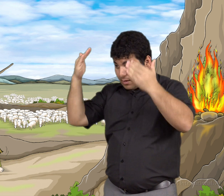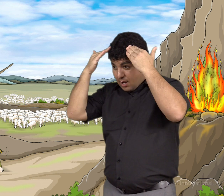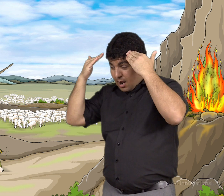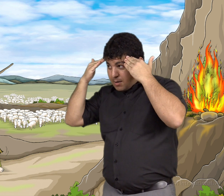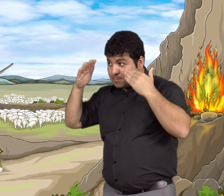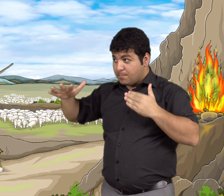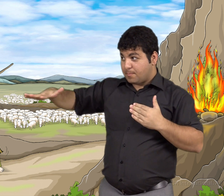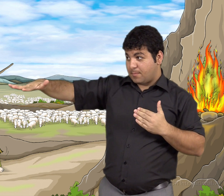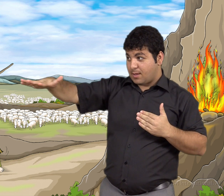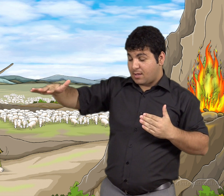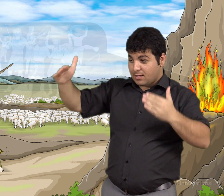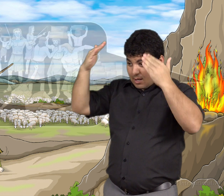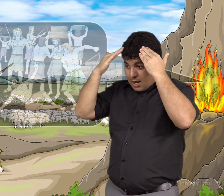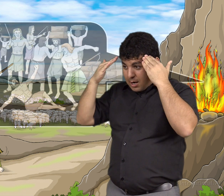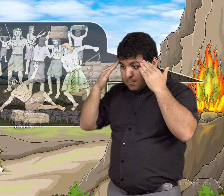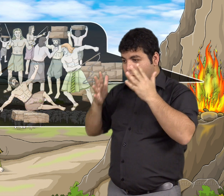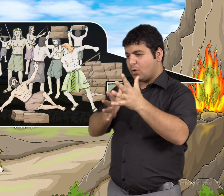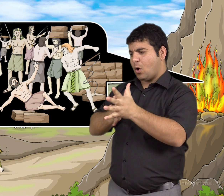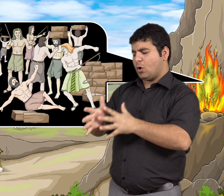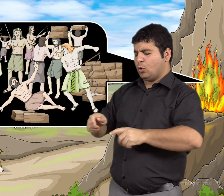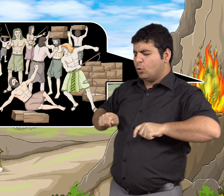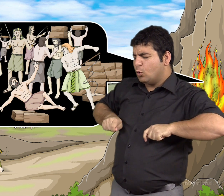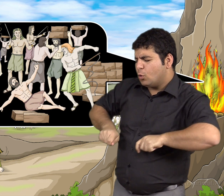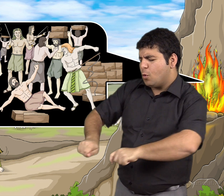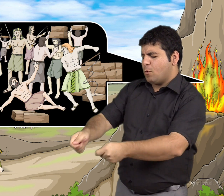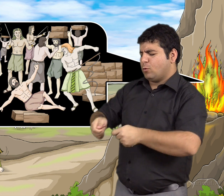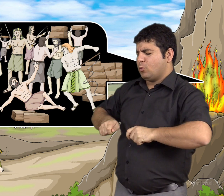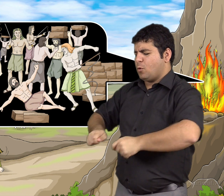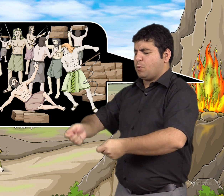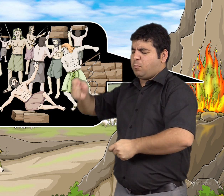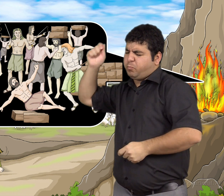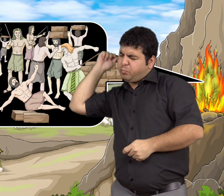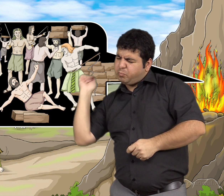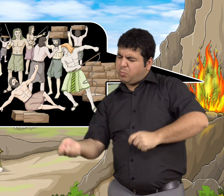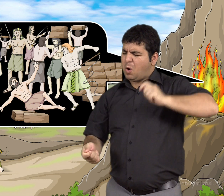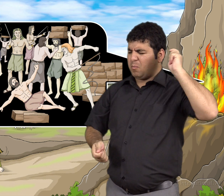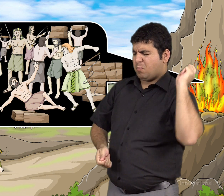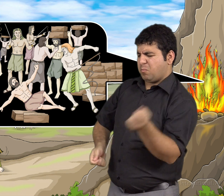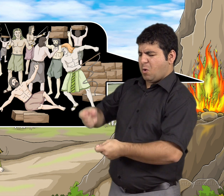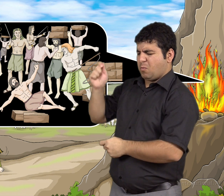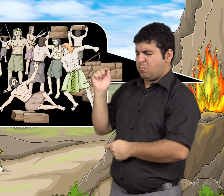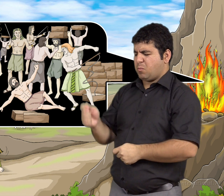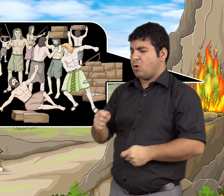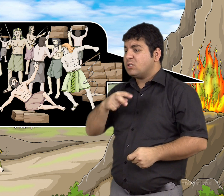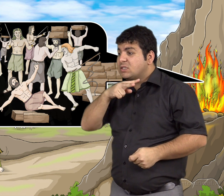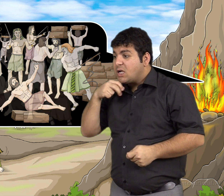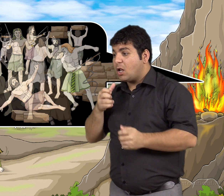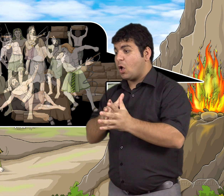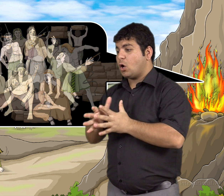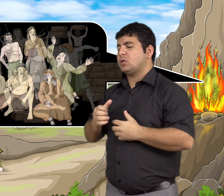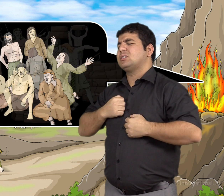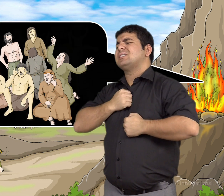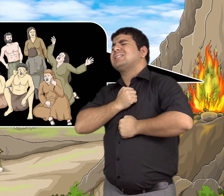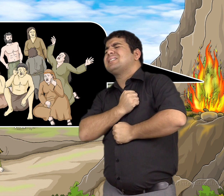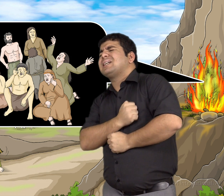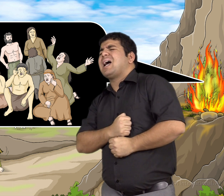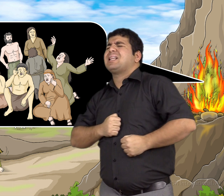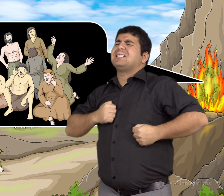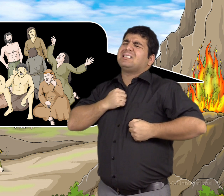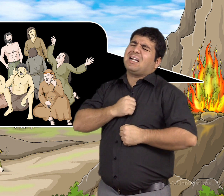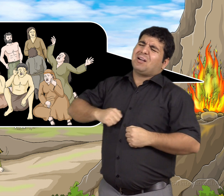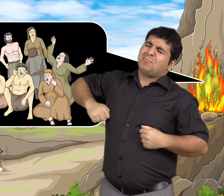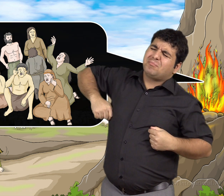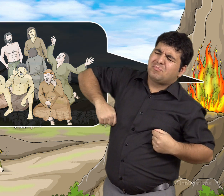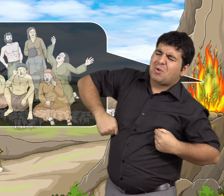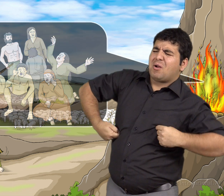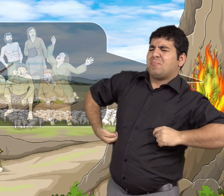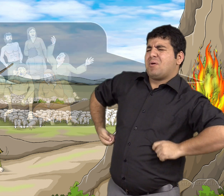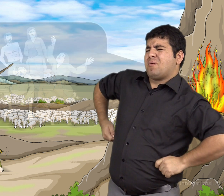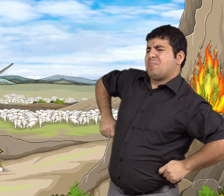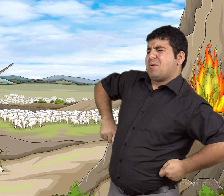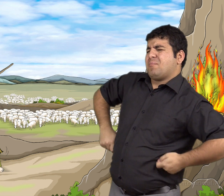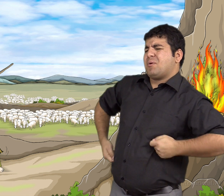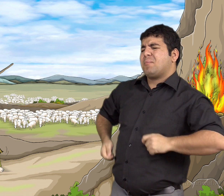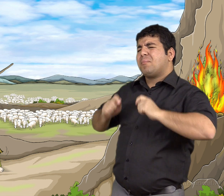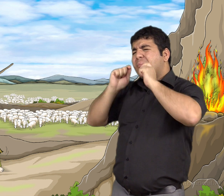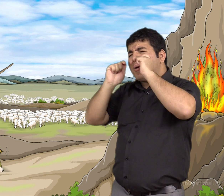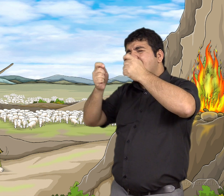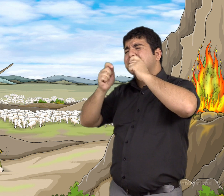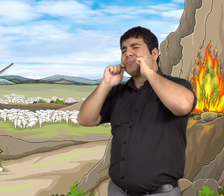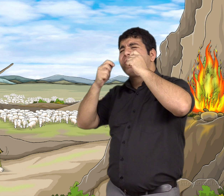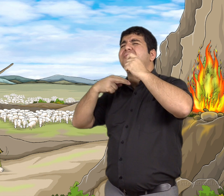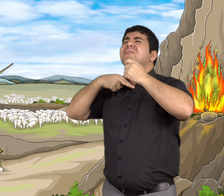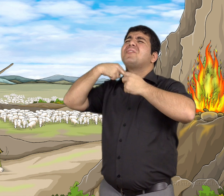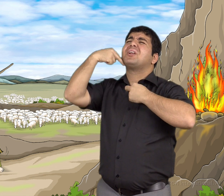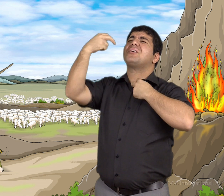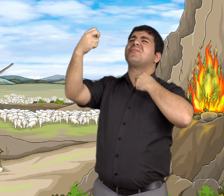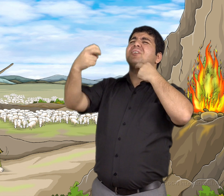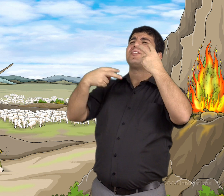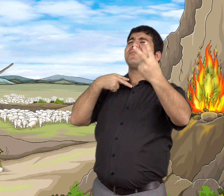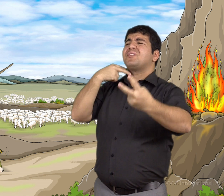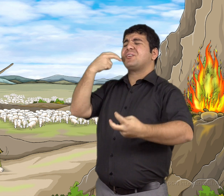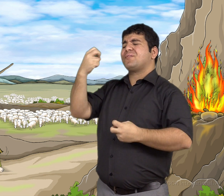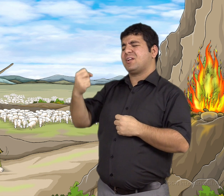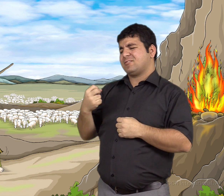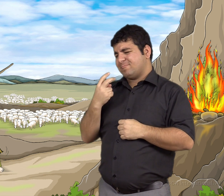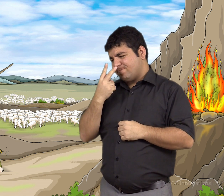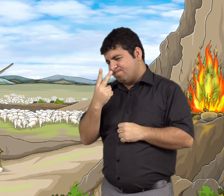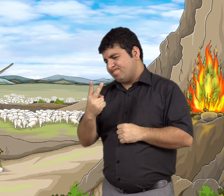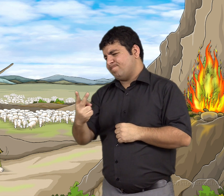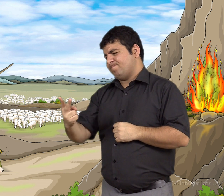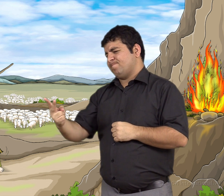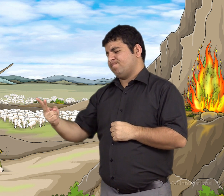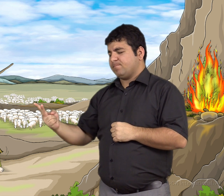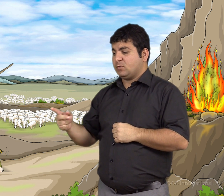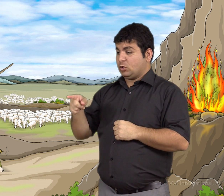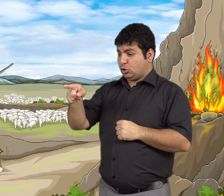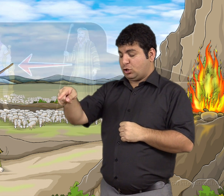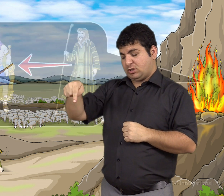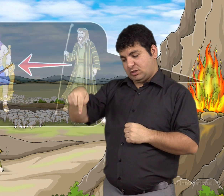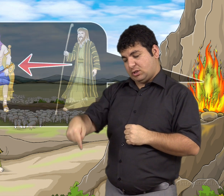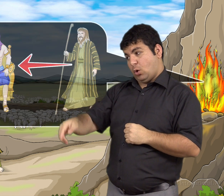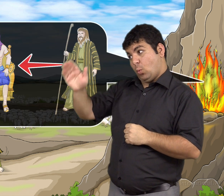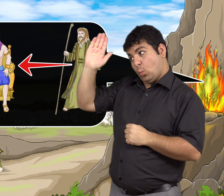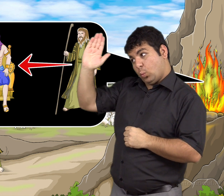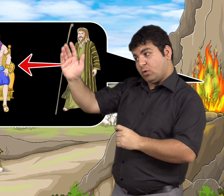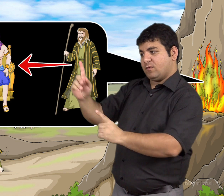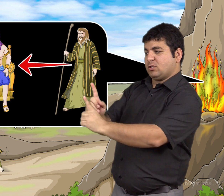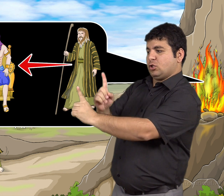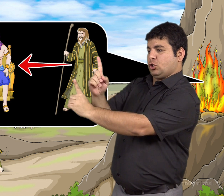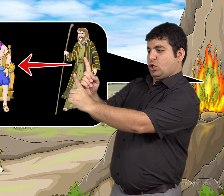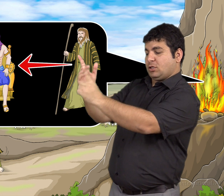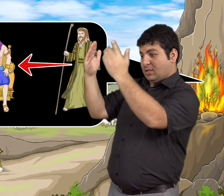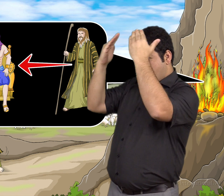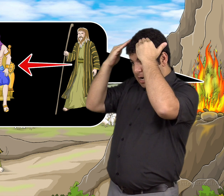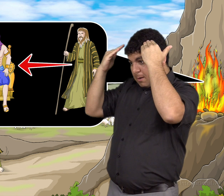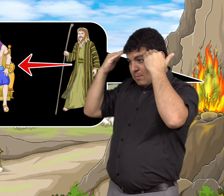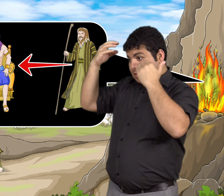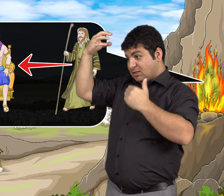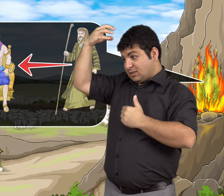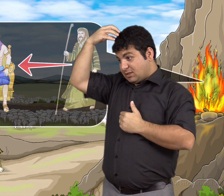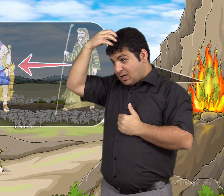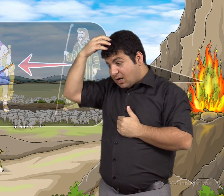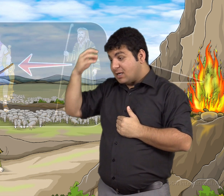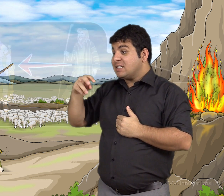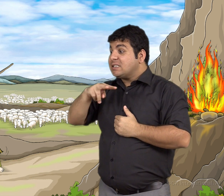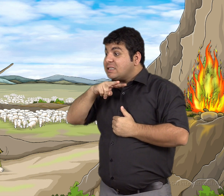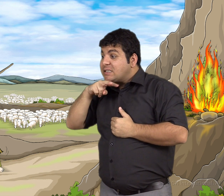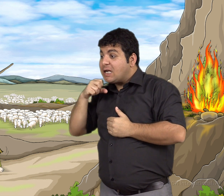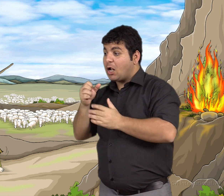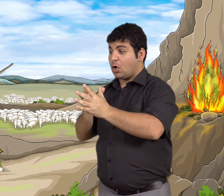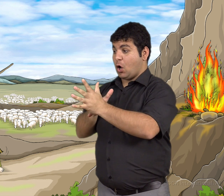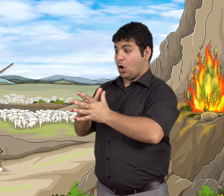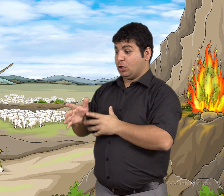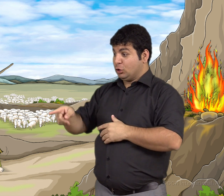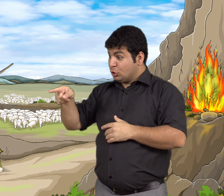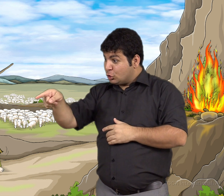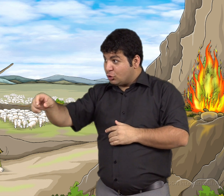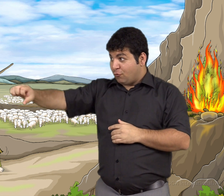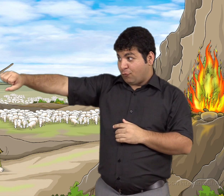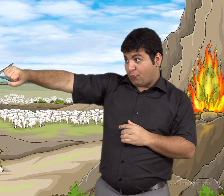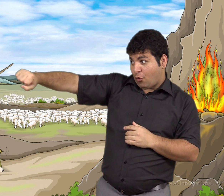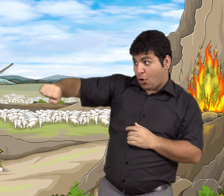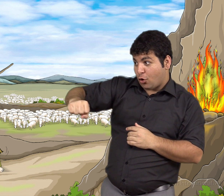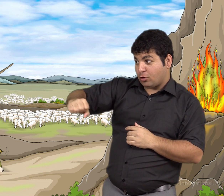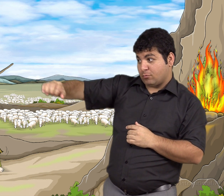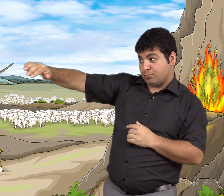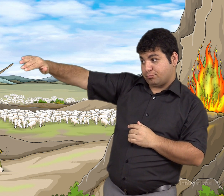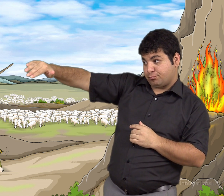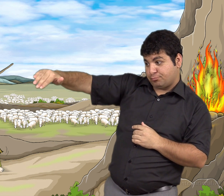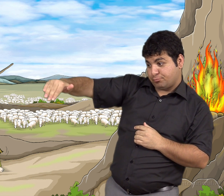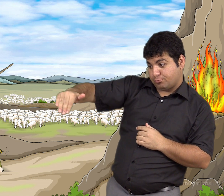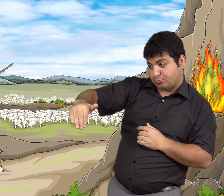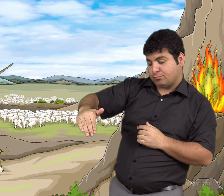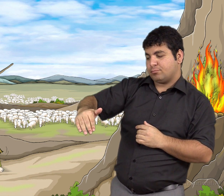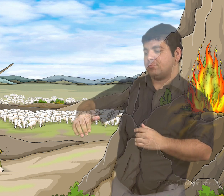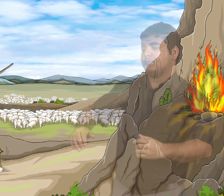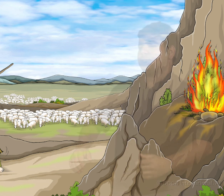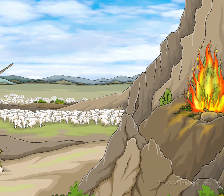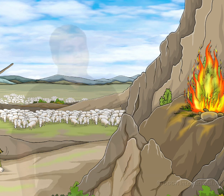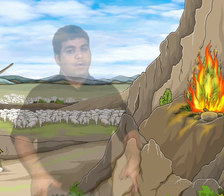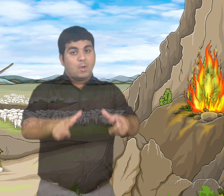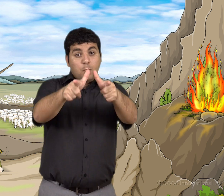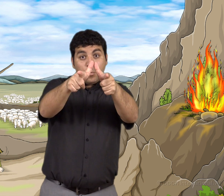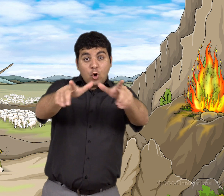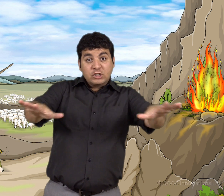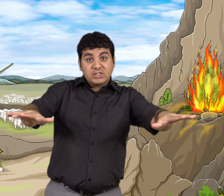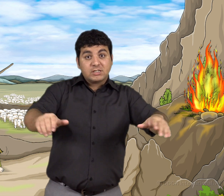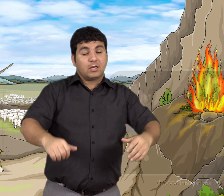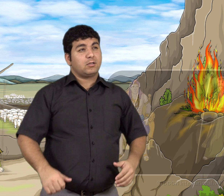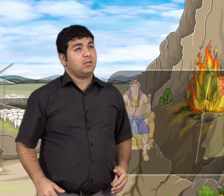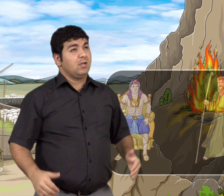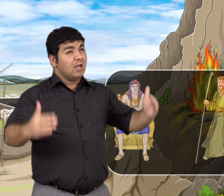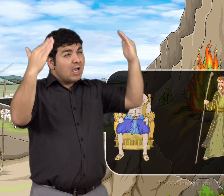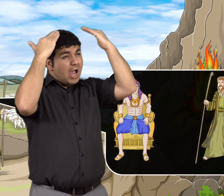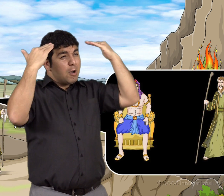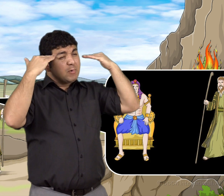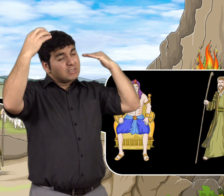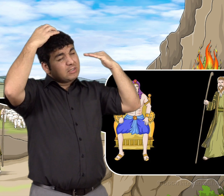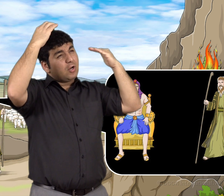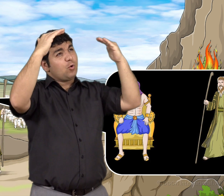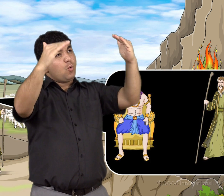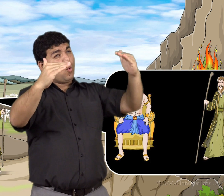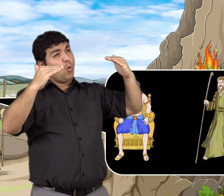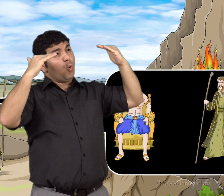And now the cry of the Israelites has reached Me, and I have seen how severely the Egyptians are oppressing them. Therefore, go! I am sending you to Pharaoh to bring My people the Israelites out of Egypt.”